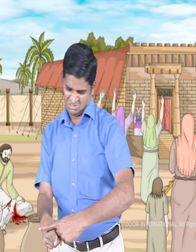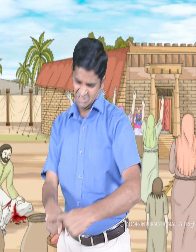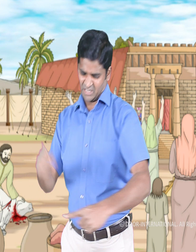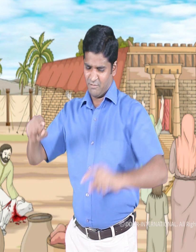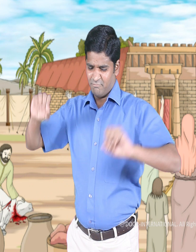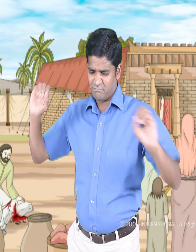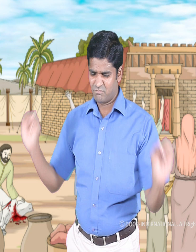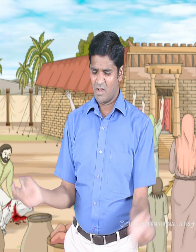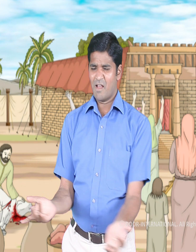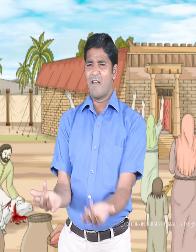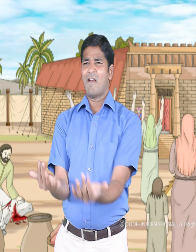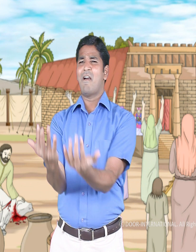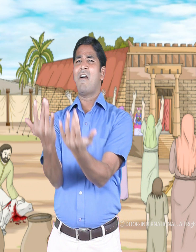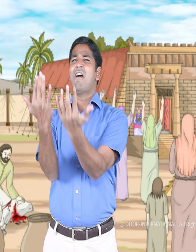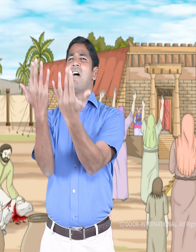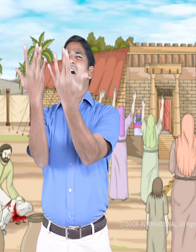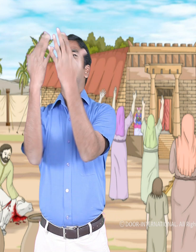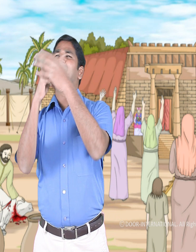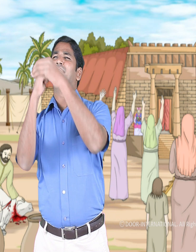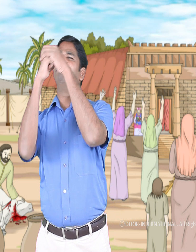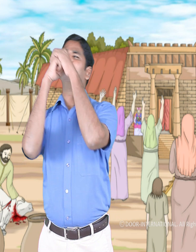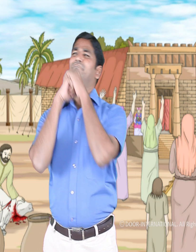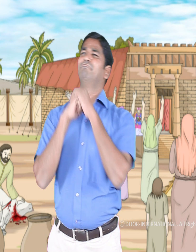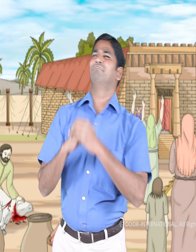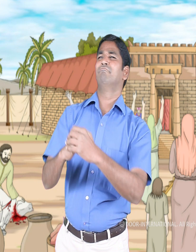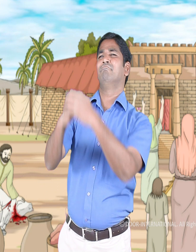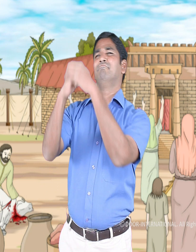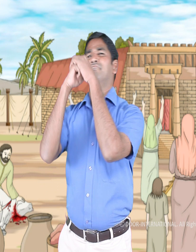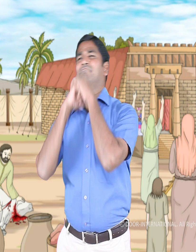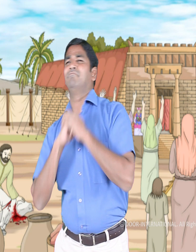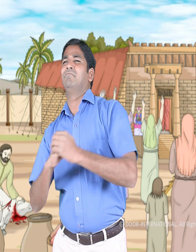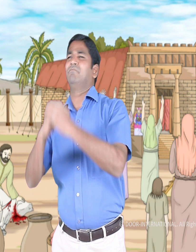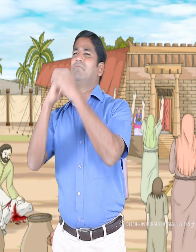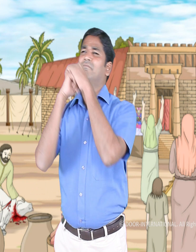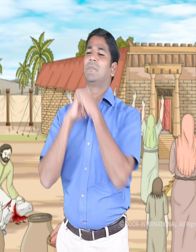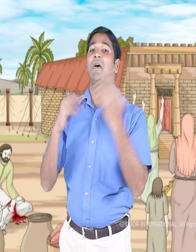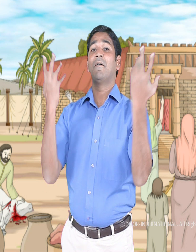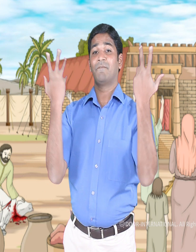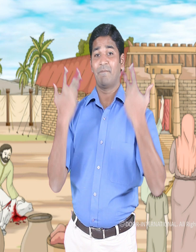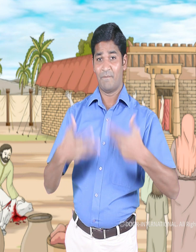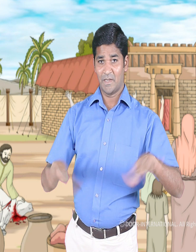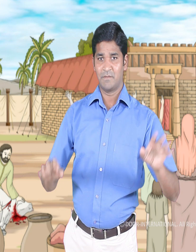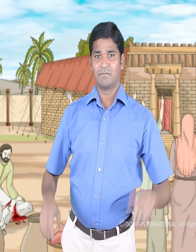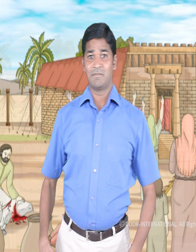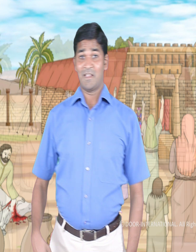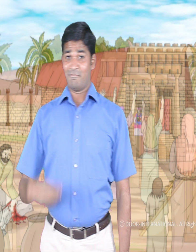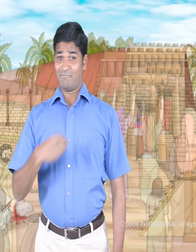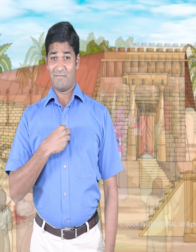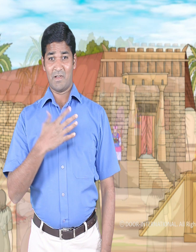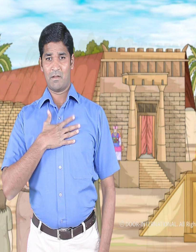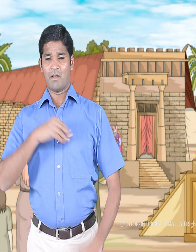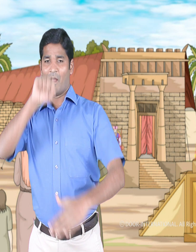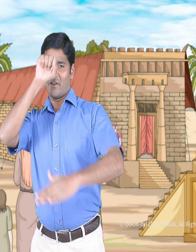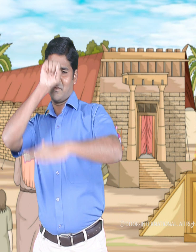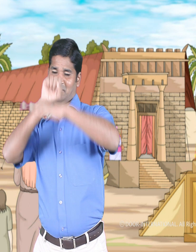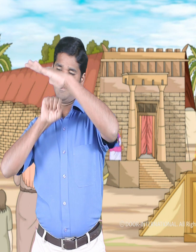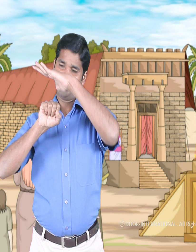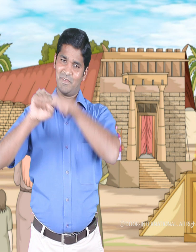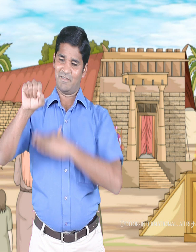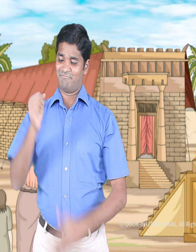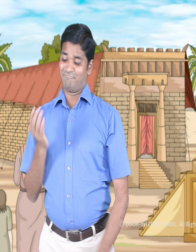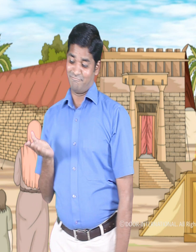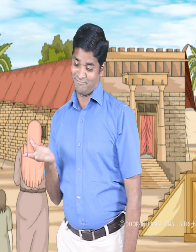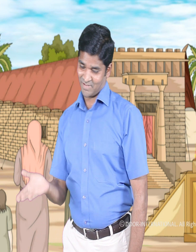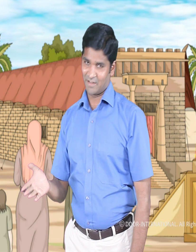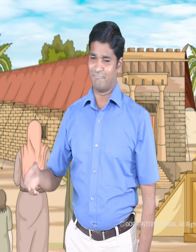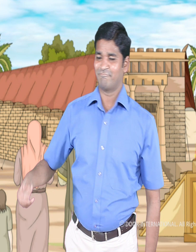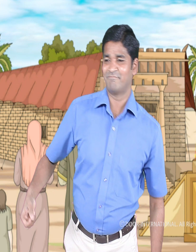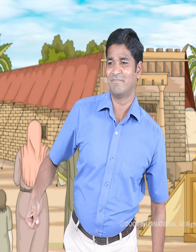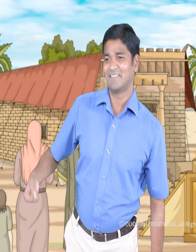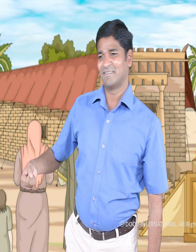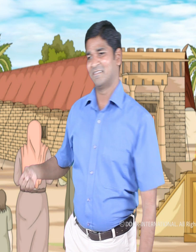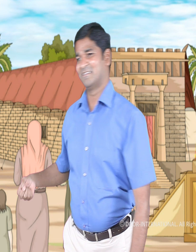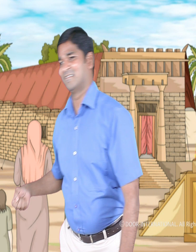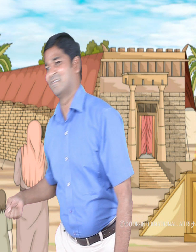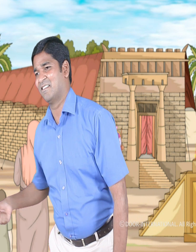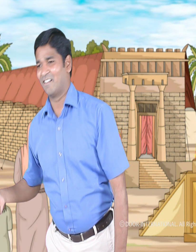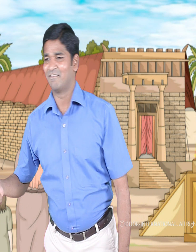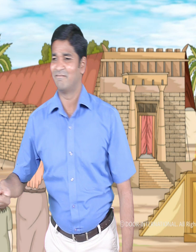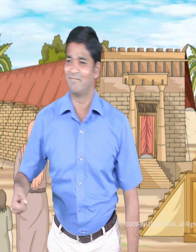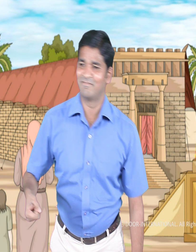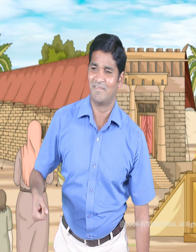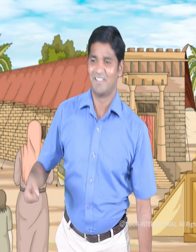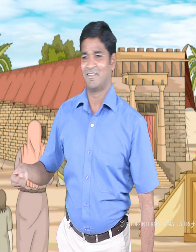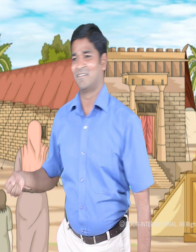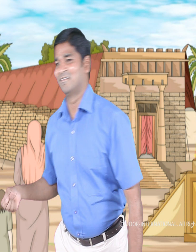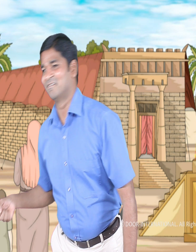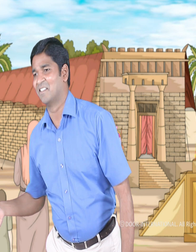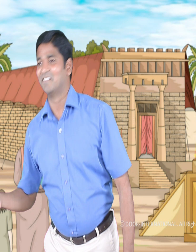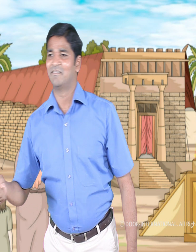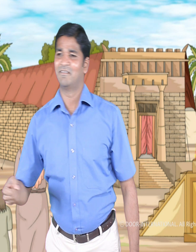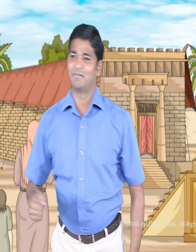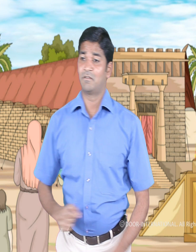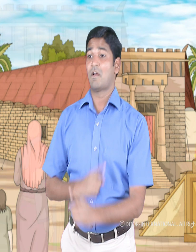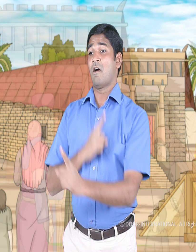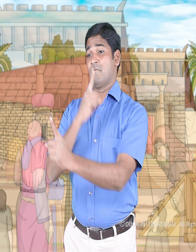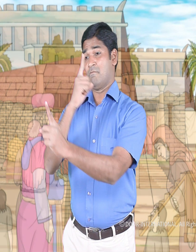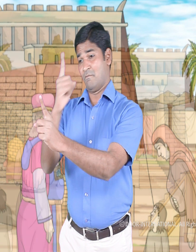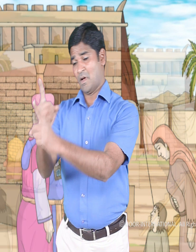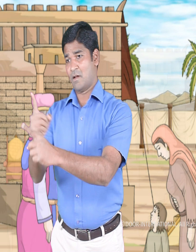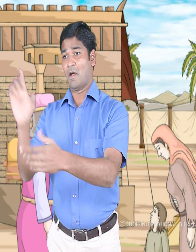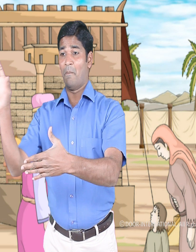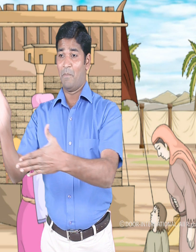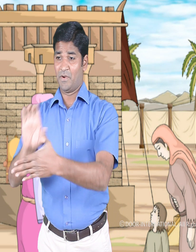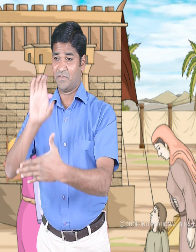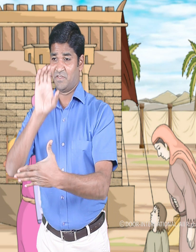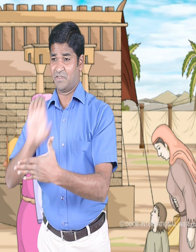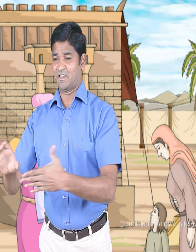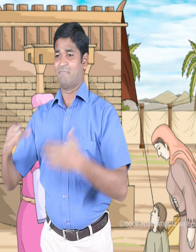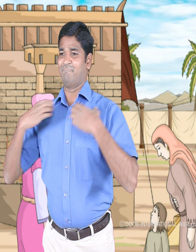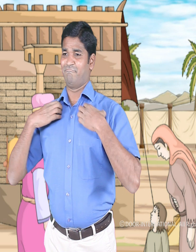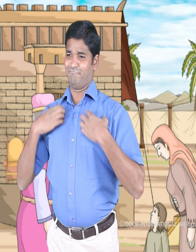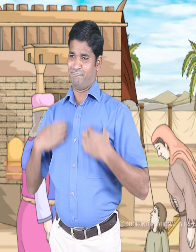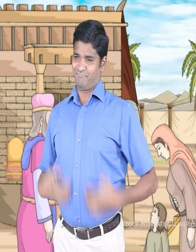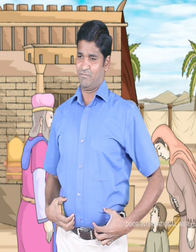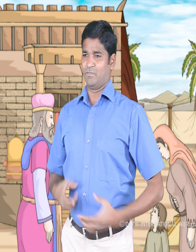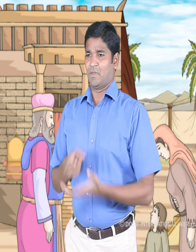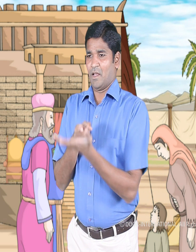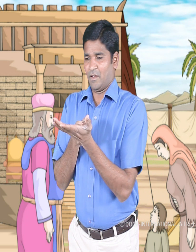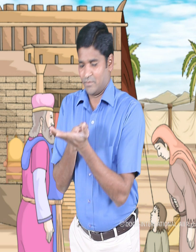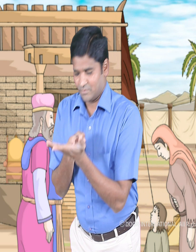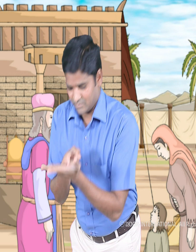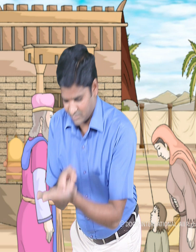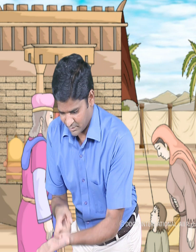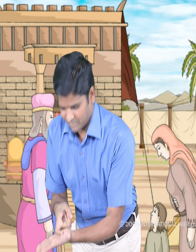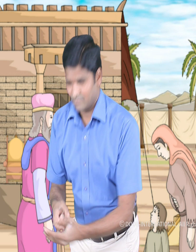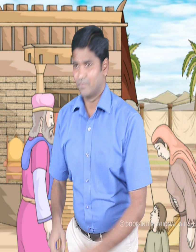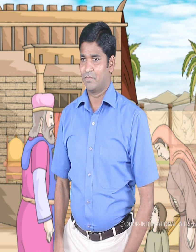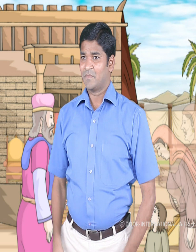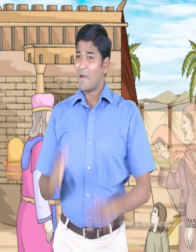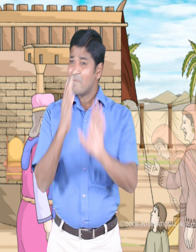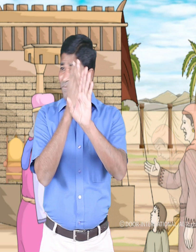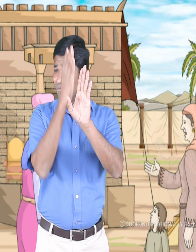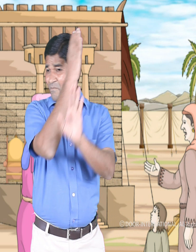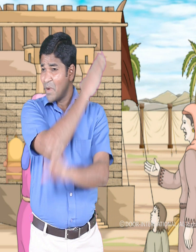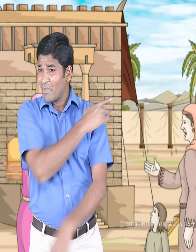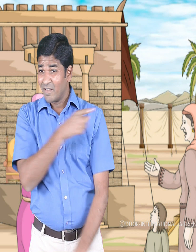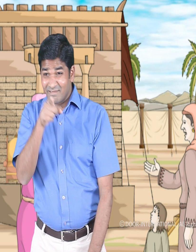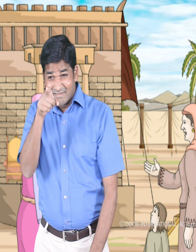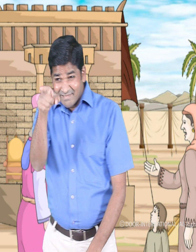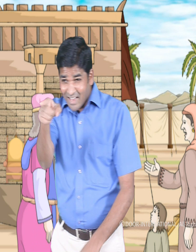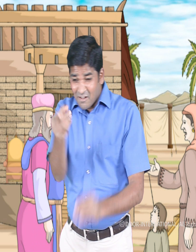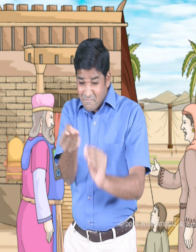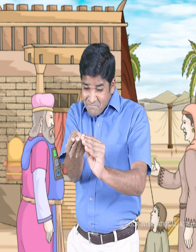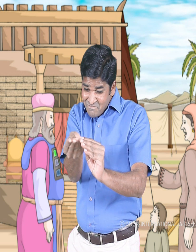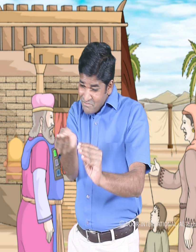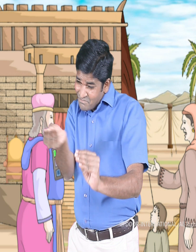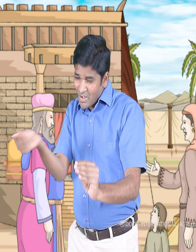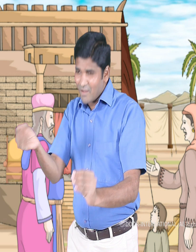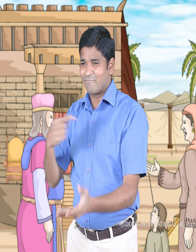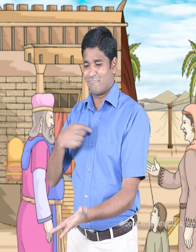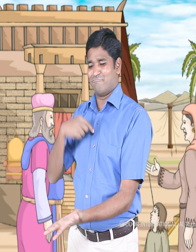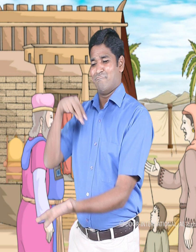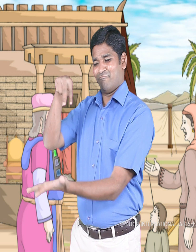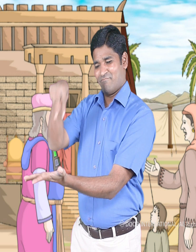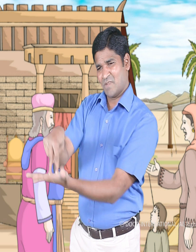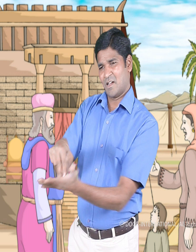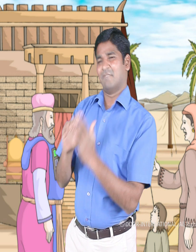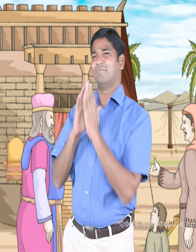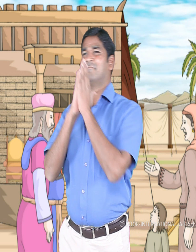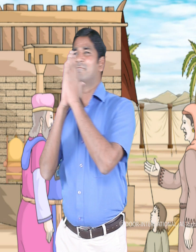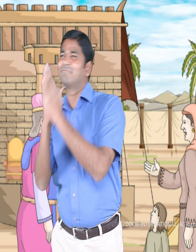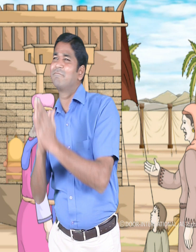“Please, my lord,” said Hannah, “as surely as you live, my lord, I am the woman who stood here beside you praying to the LORD.